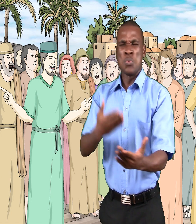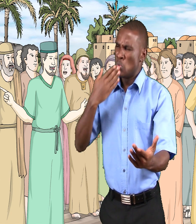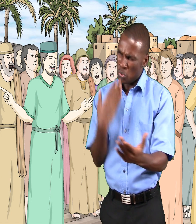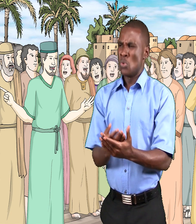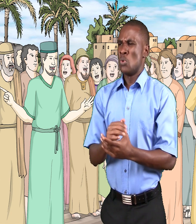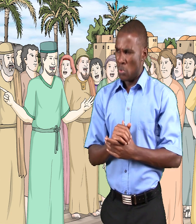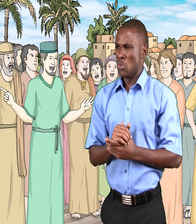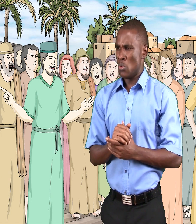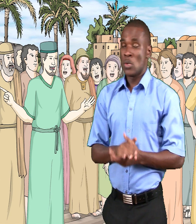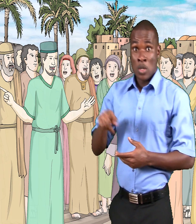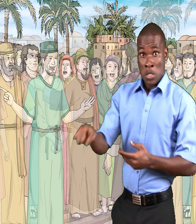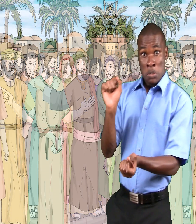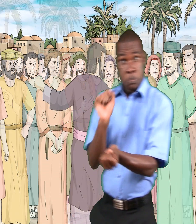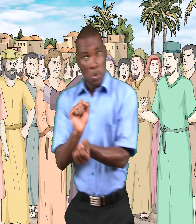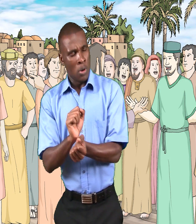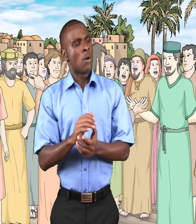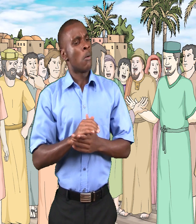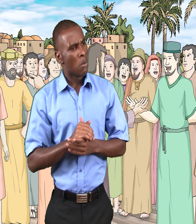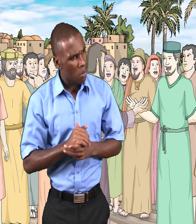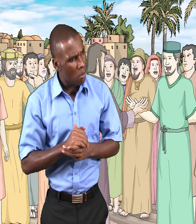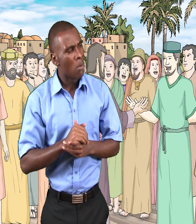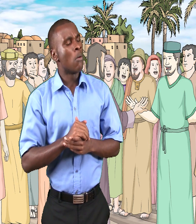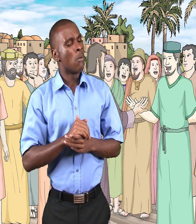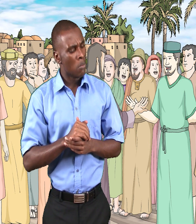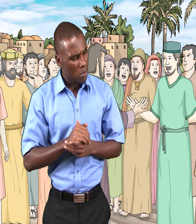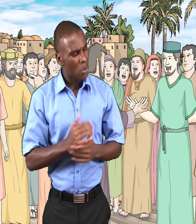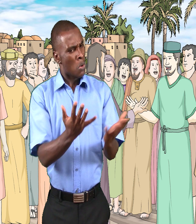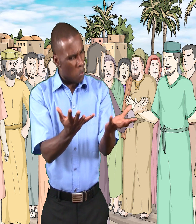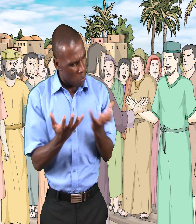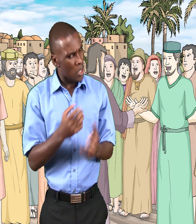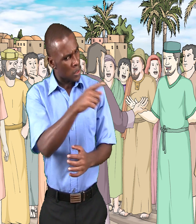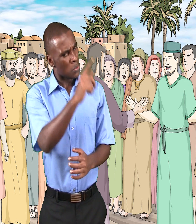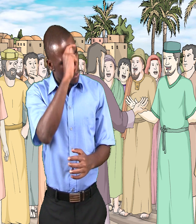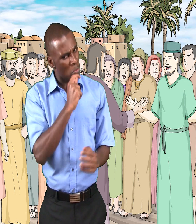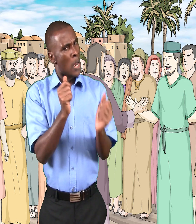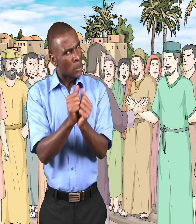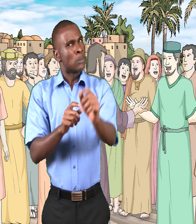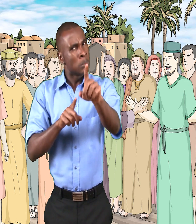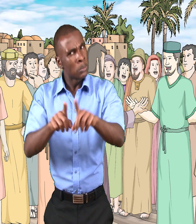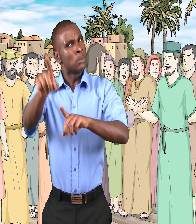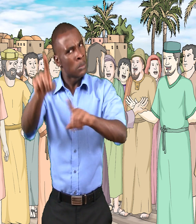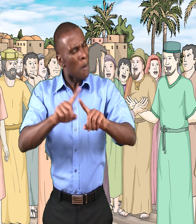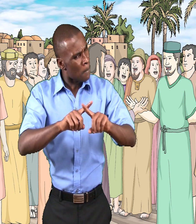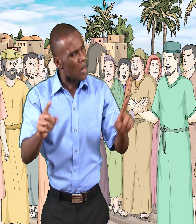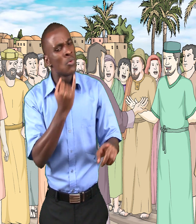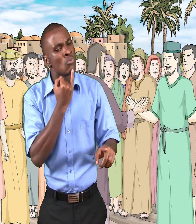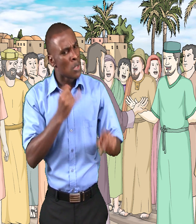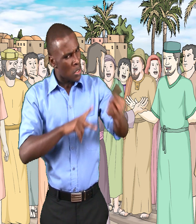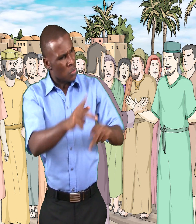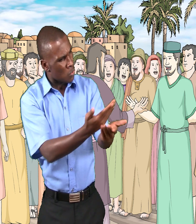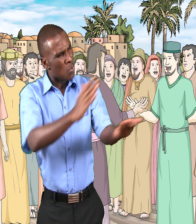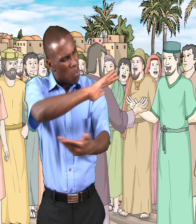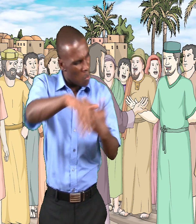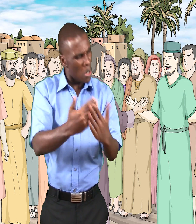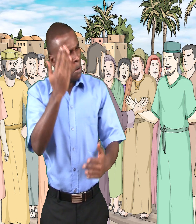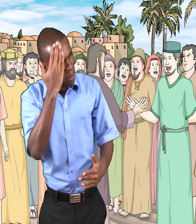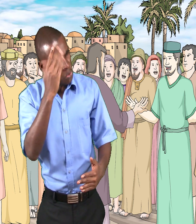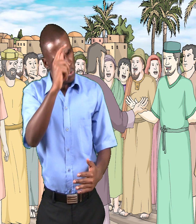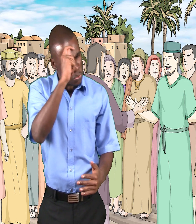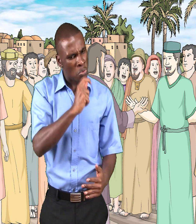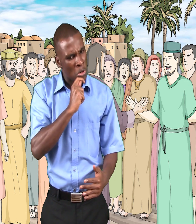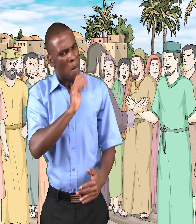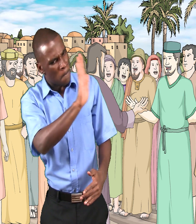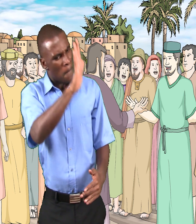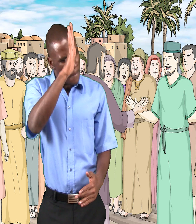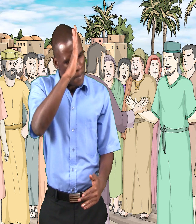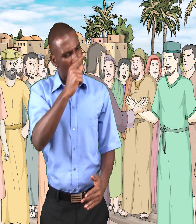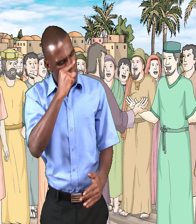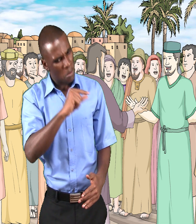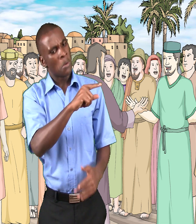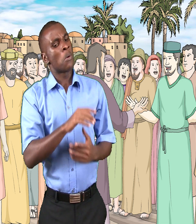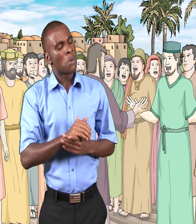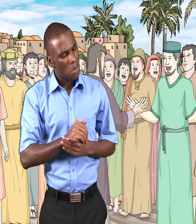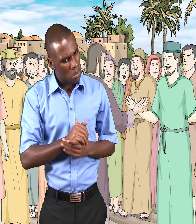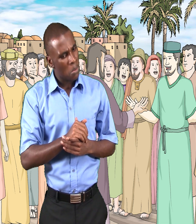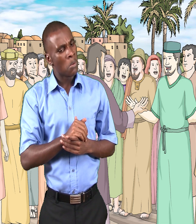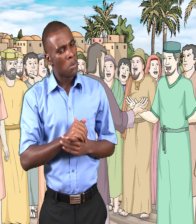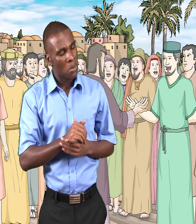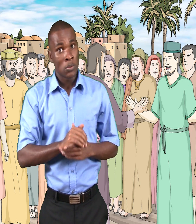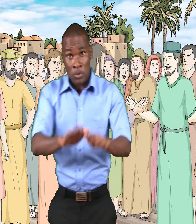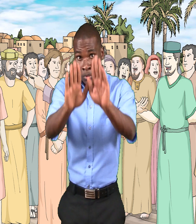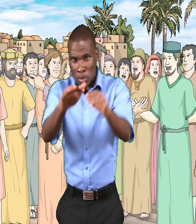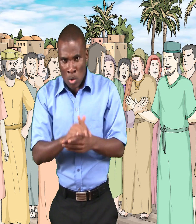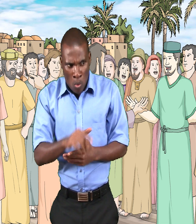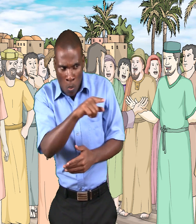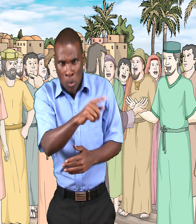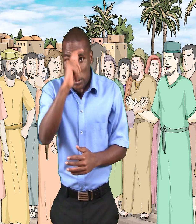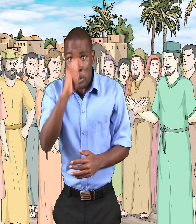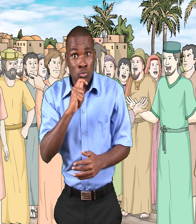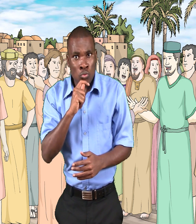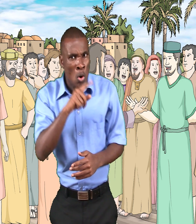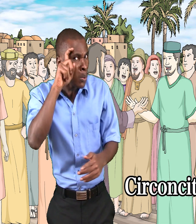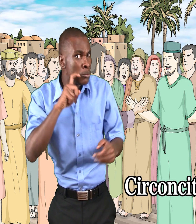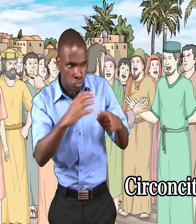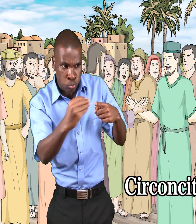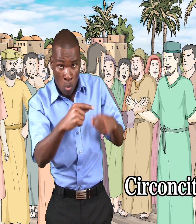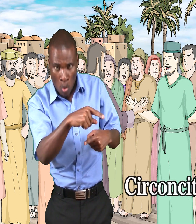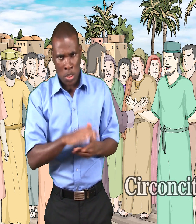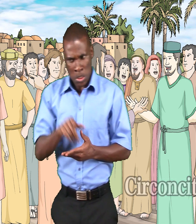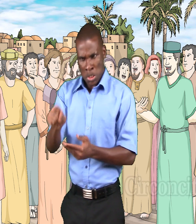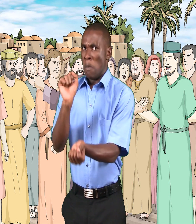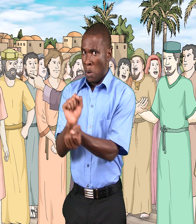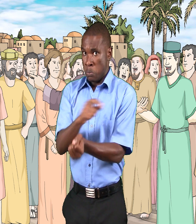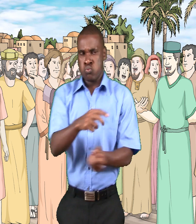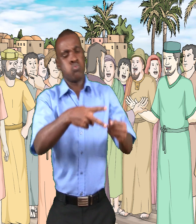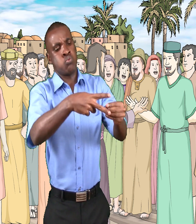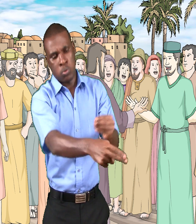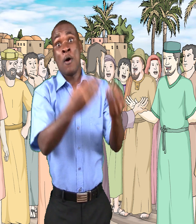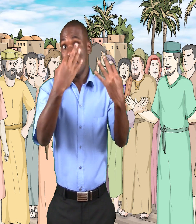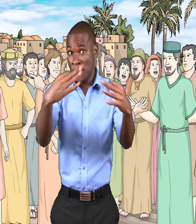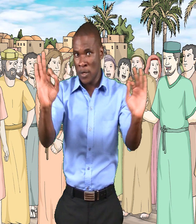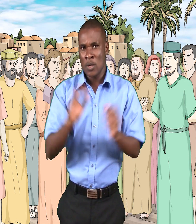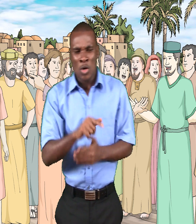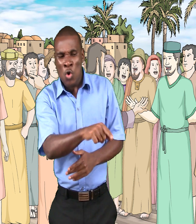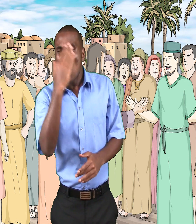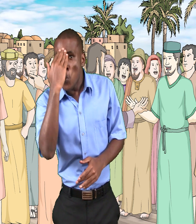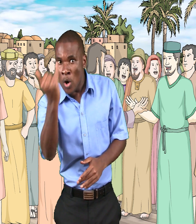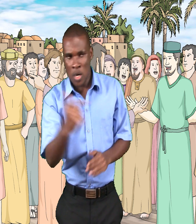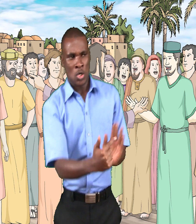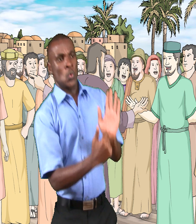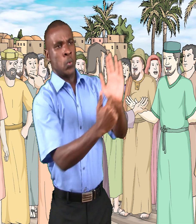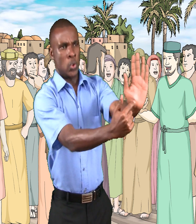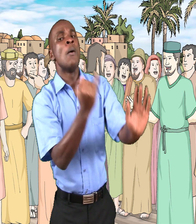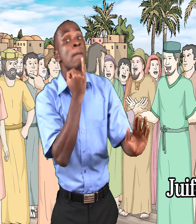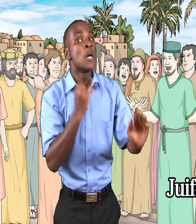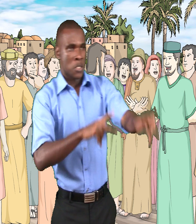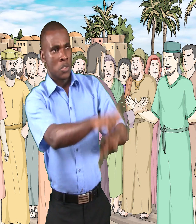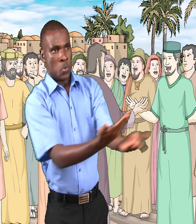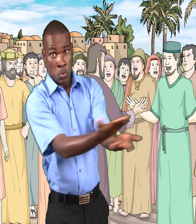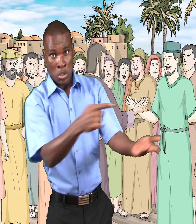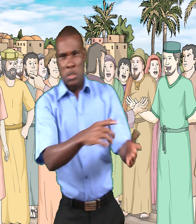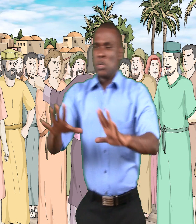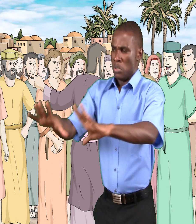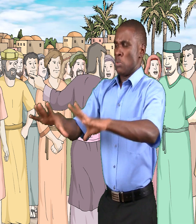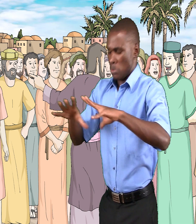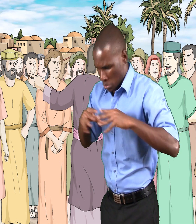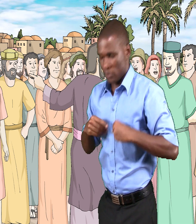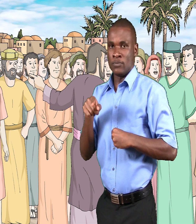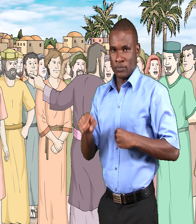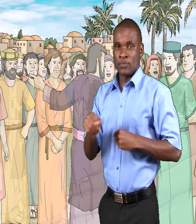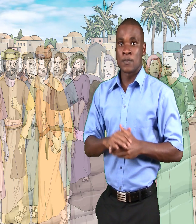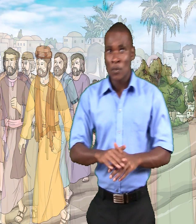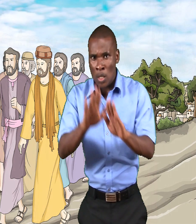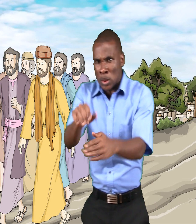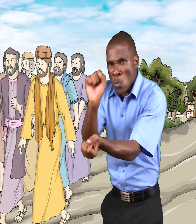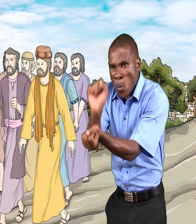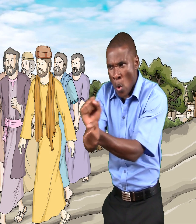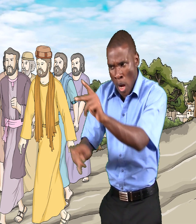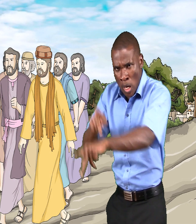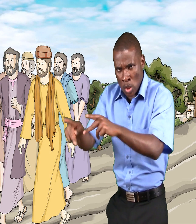Paul wanted Timothy to accompany him, so he took him and circumcised him on account of the Jews in that area, for they all knew that his father was a Greek.